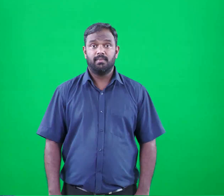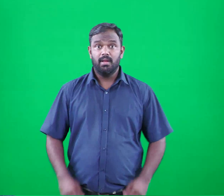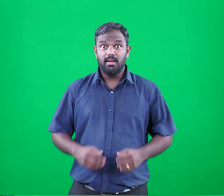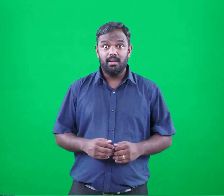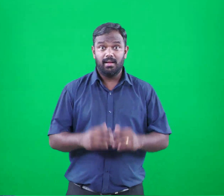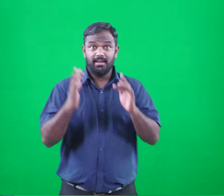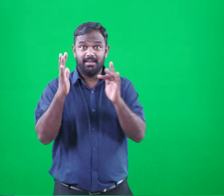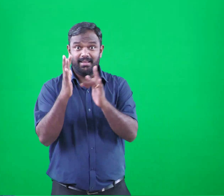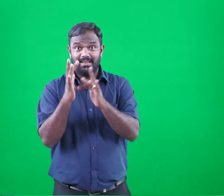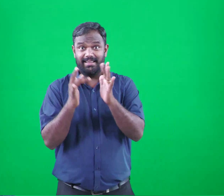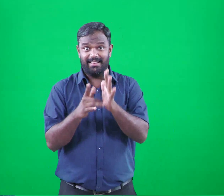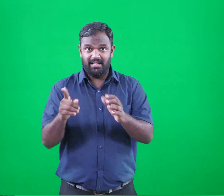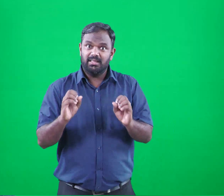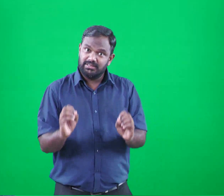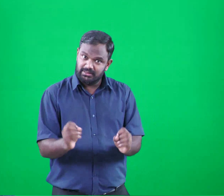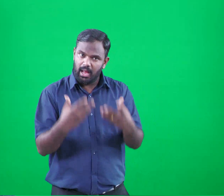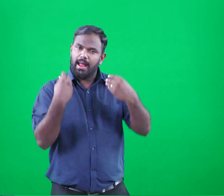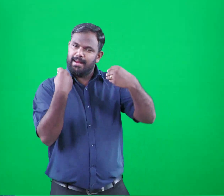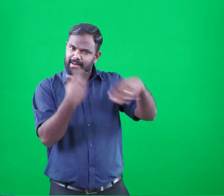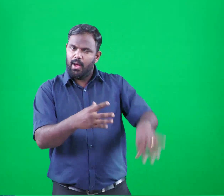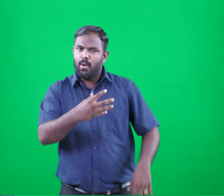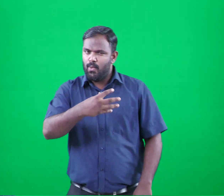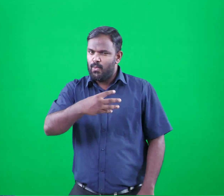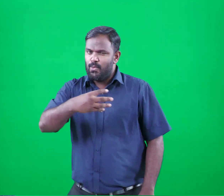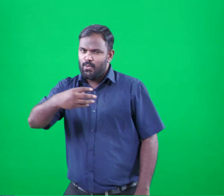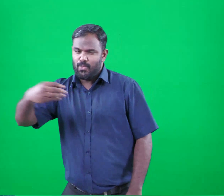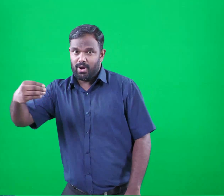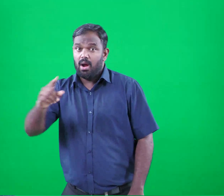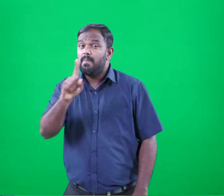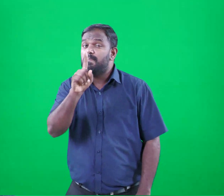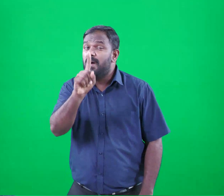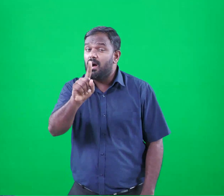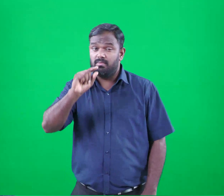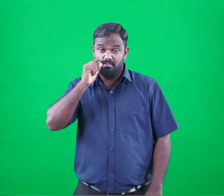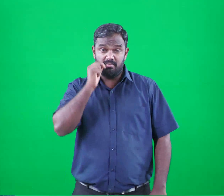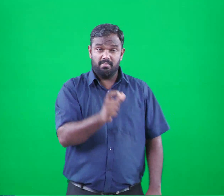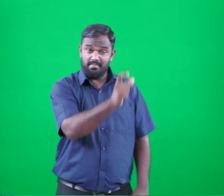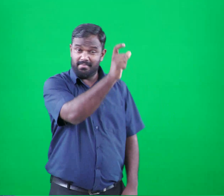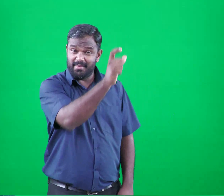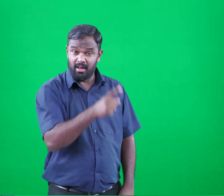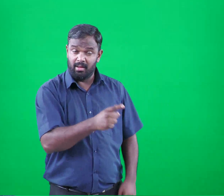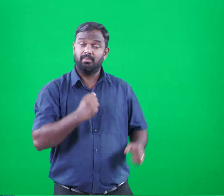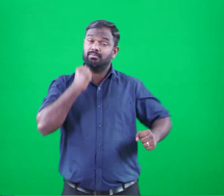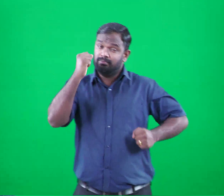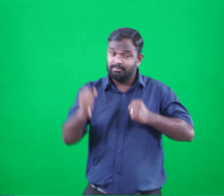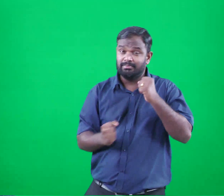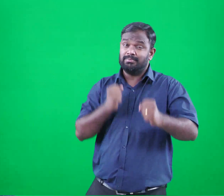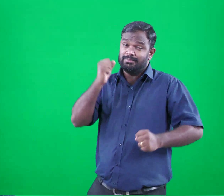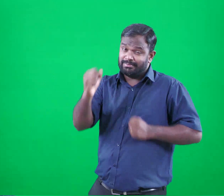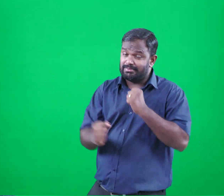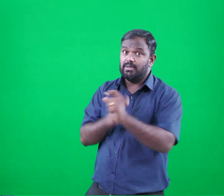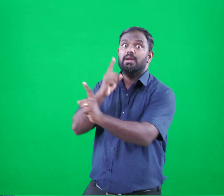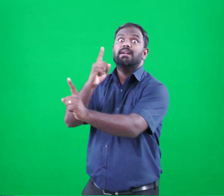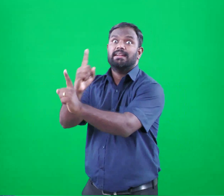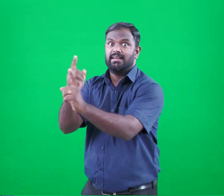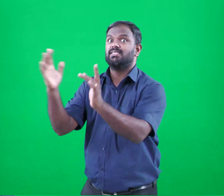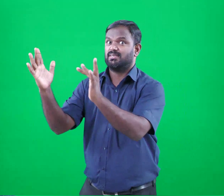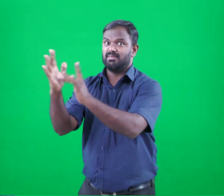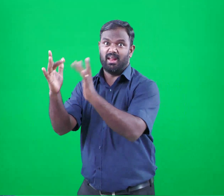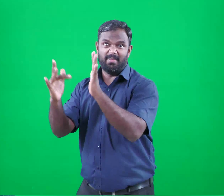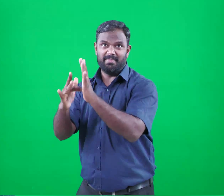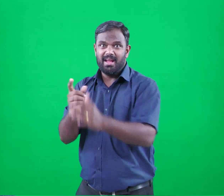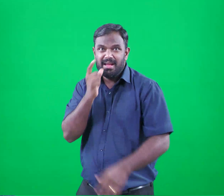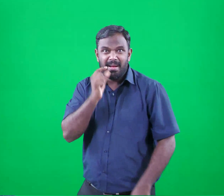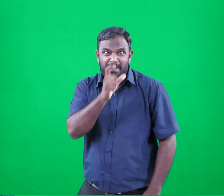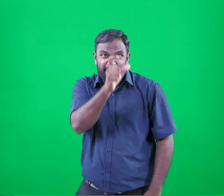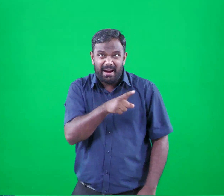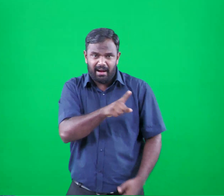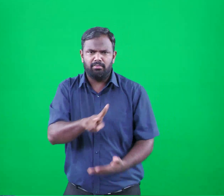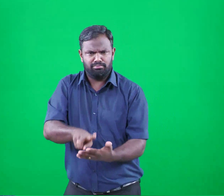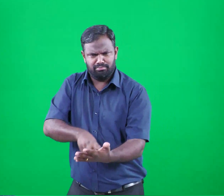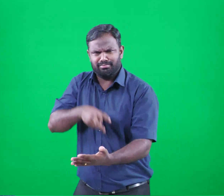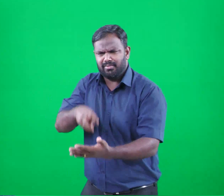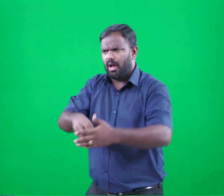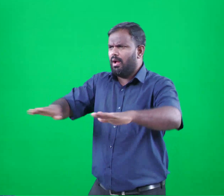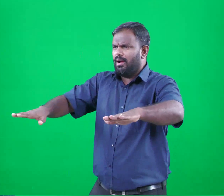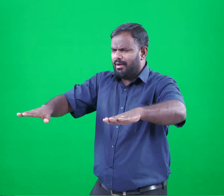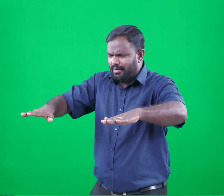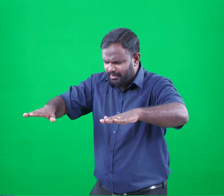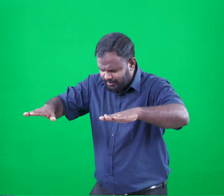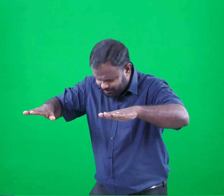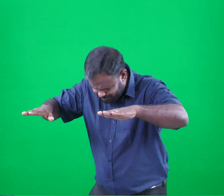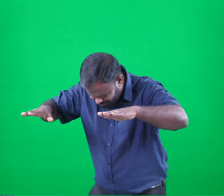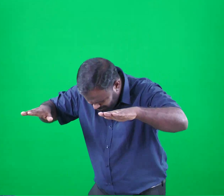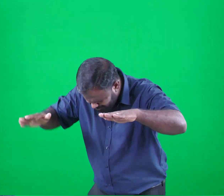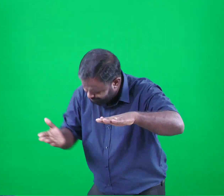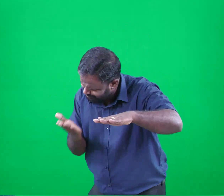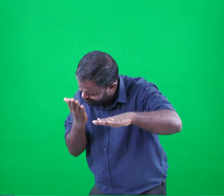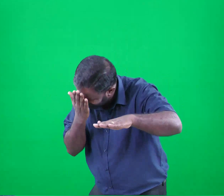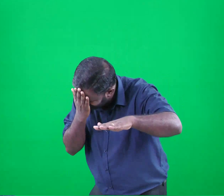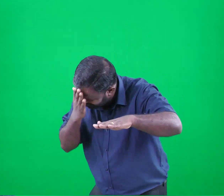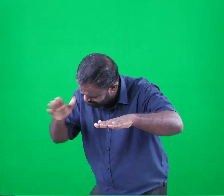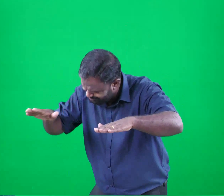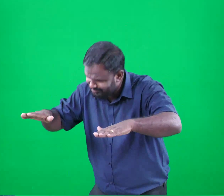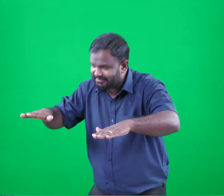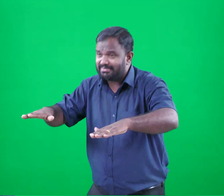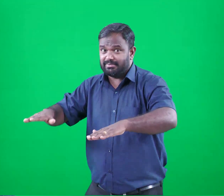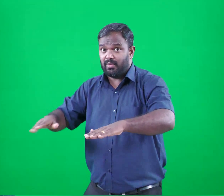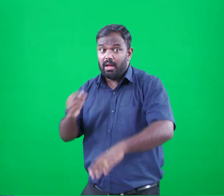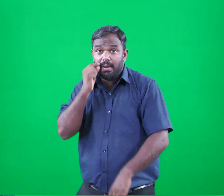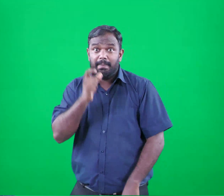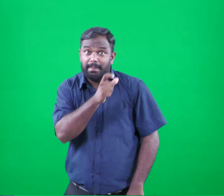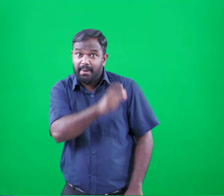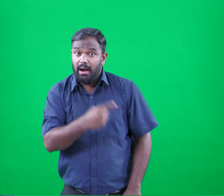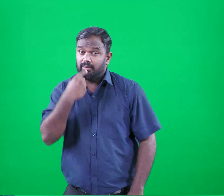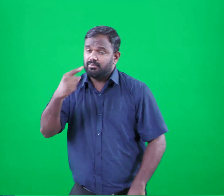As Jesus started on His way, a man ran up and knelt before Him.